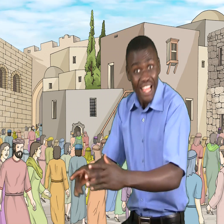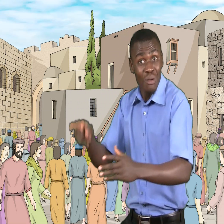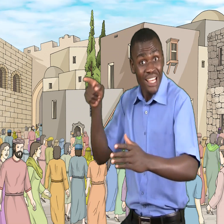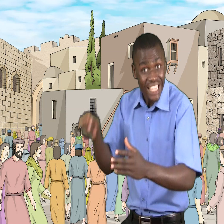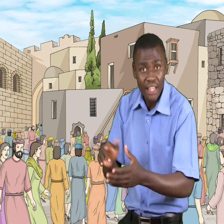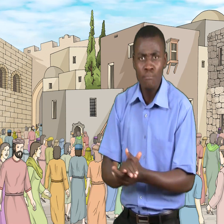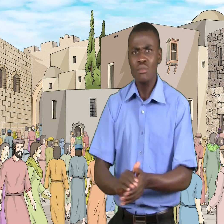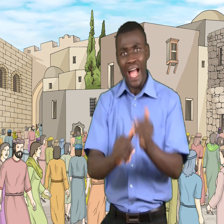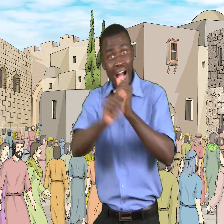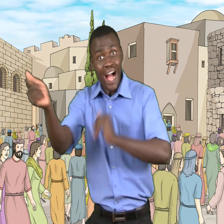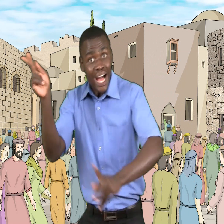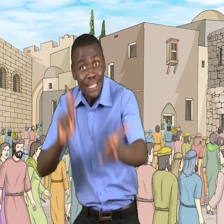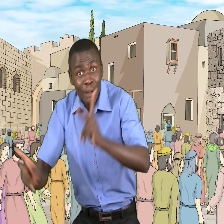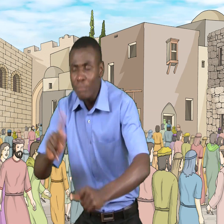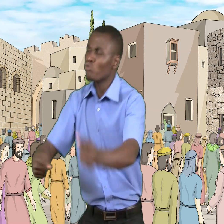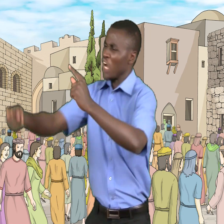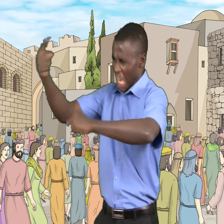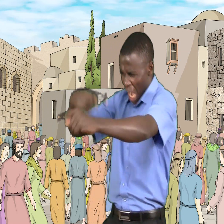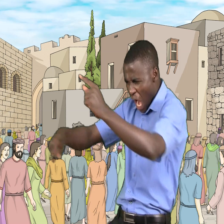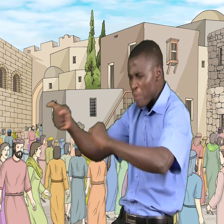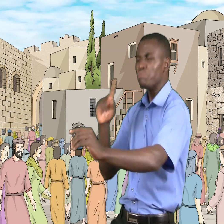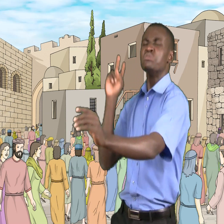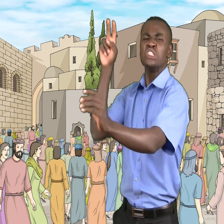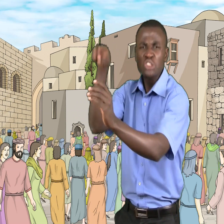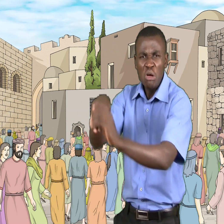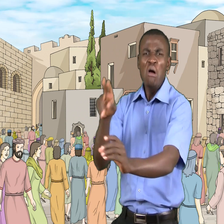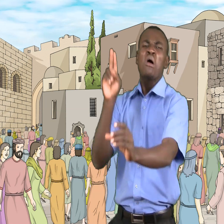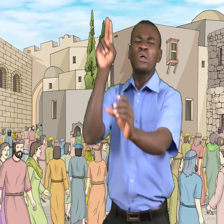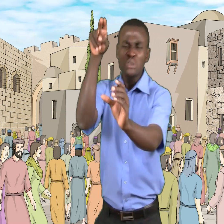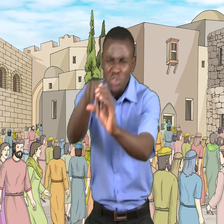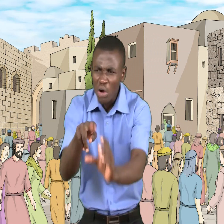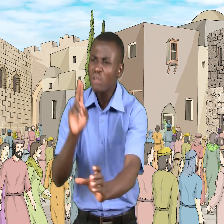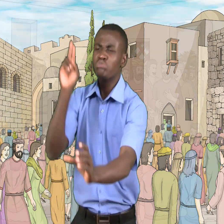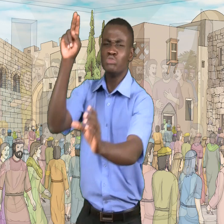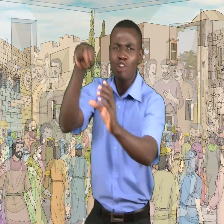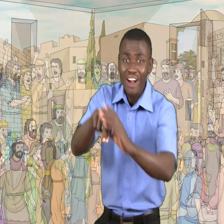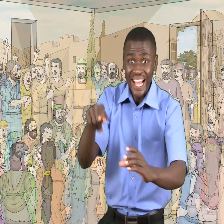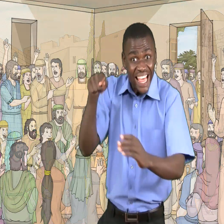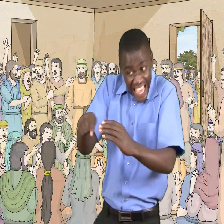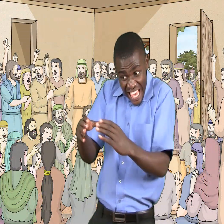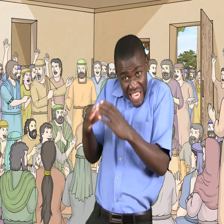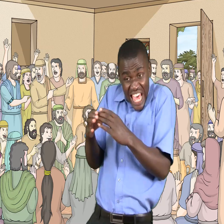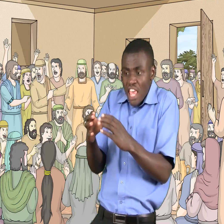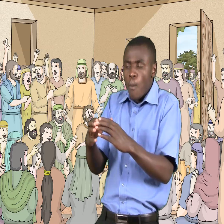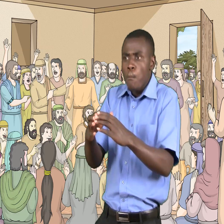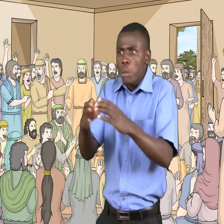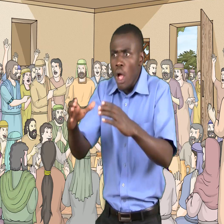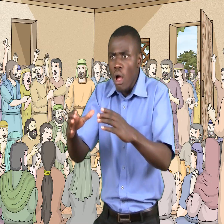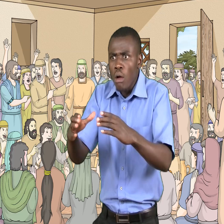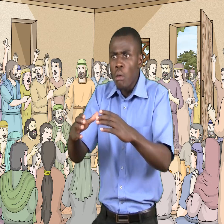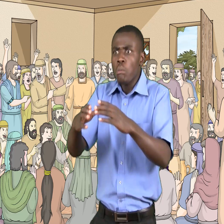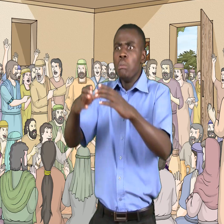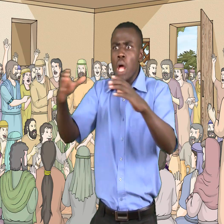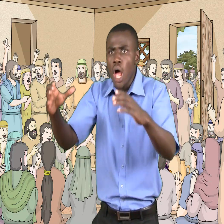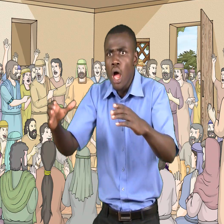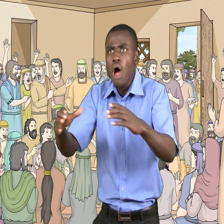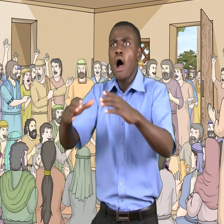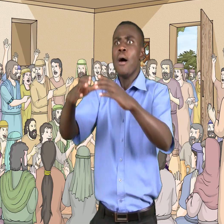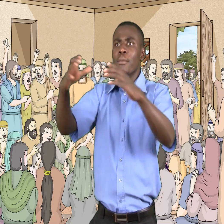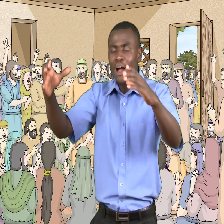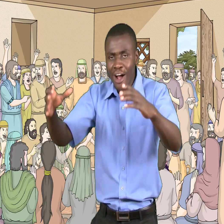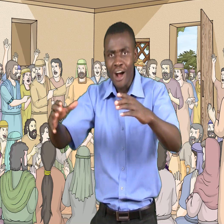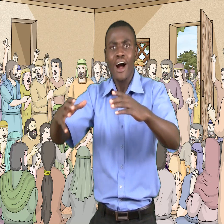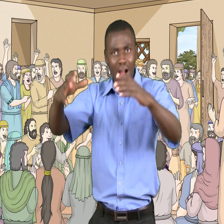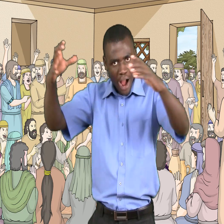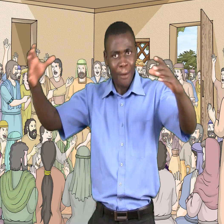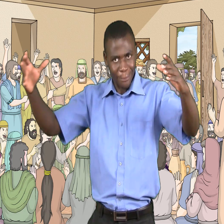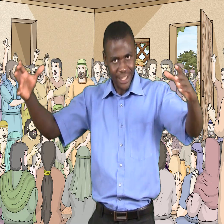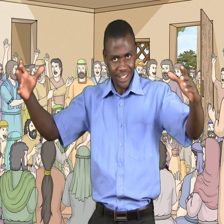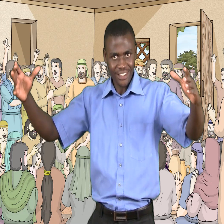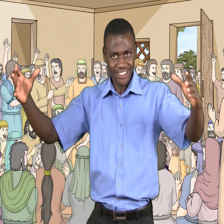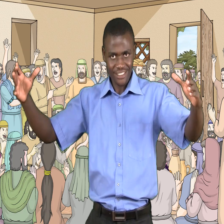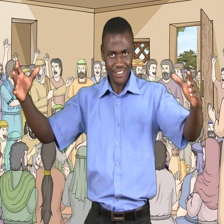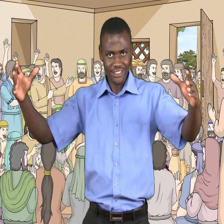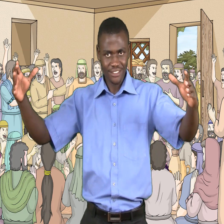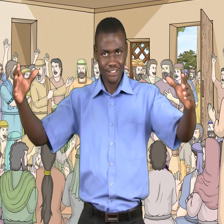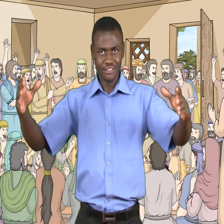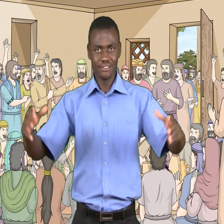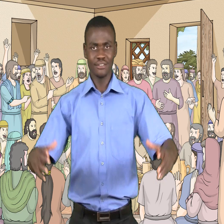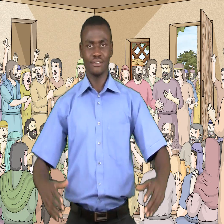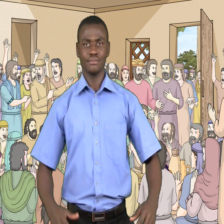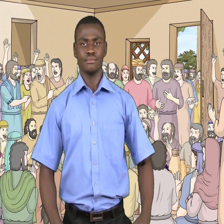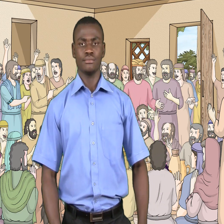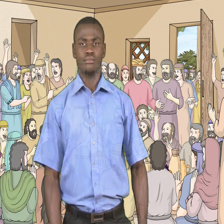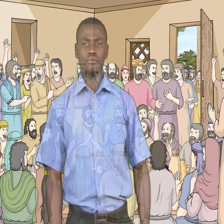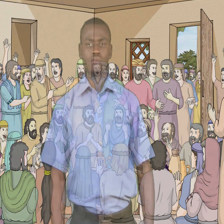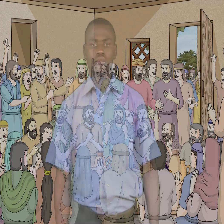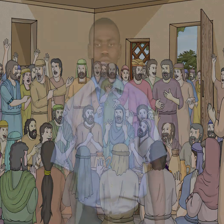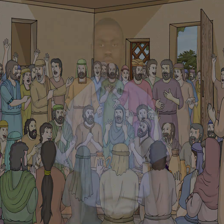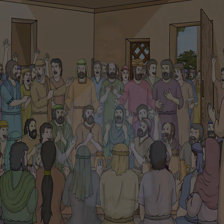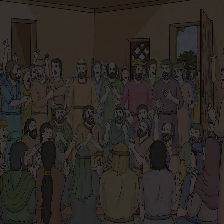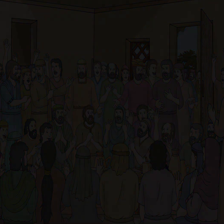And the Lord added to their number daily those who were being saved.